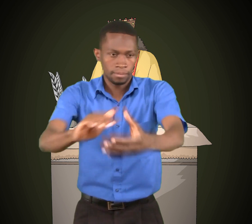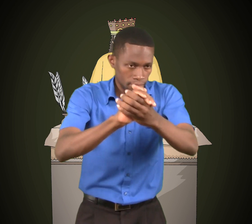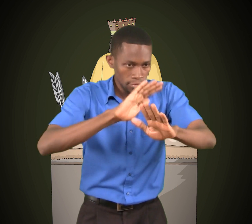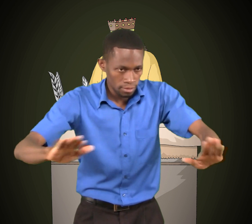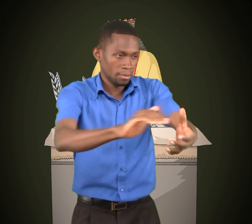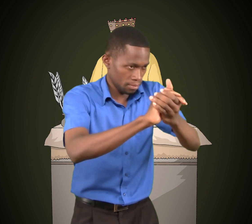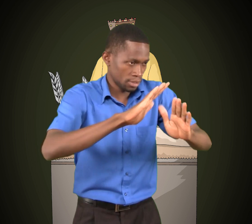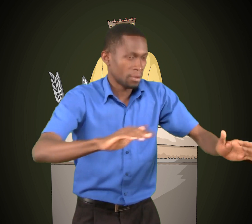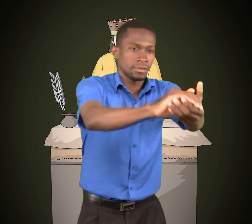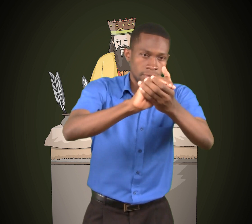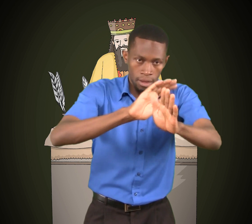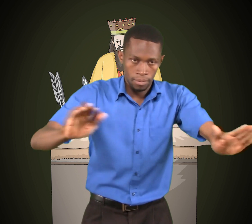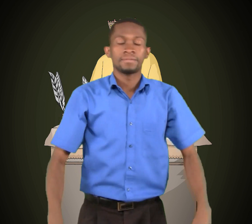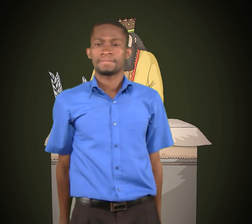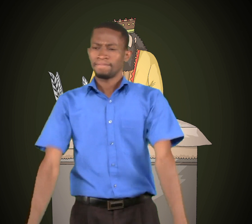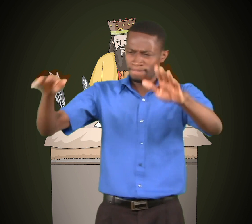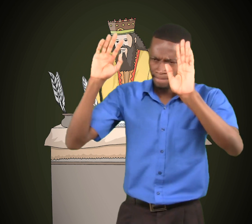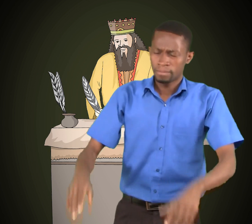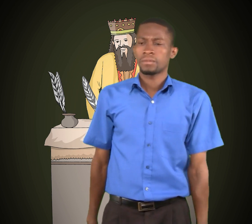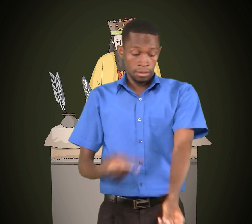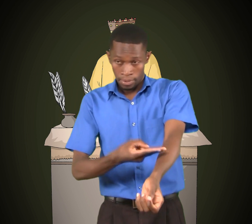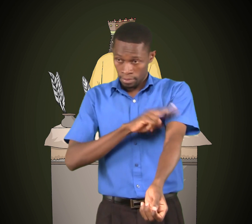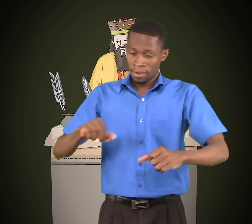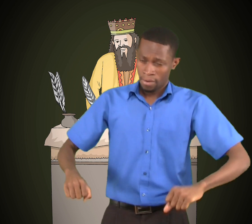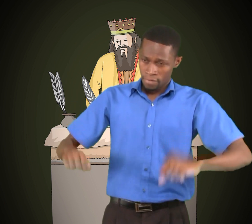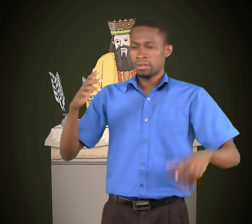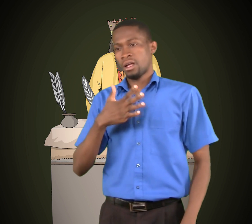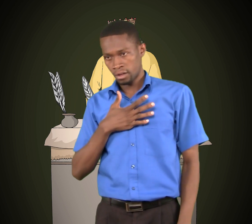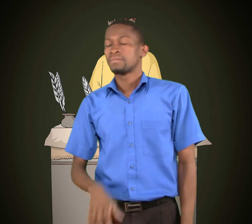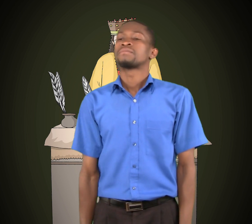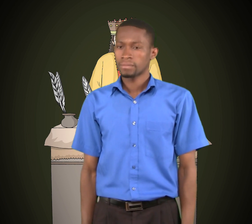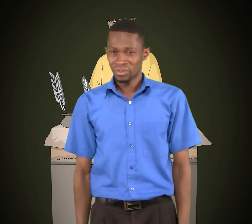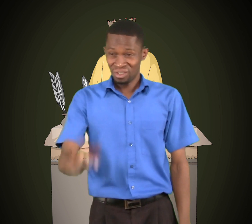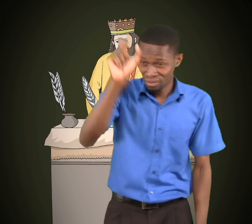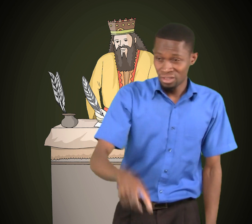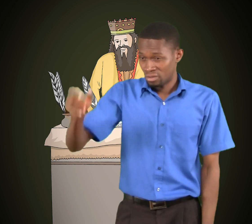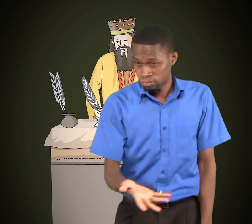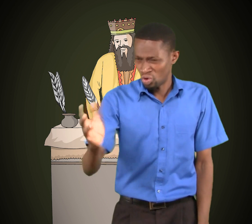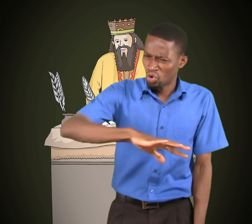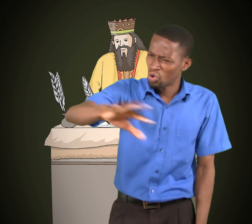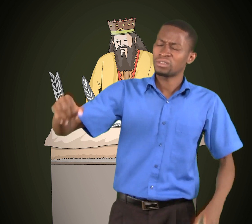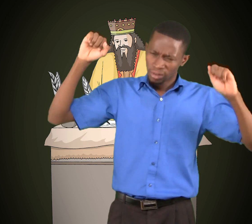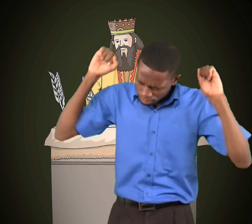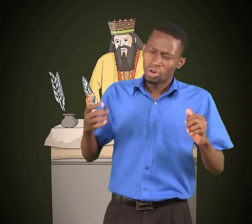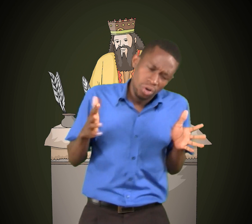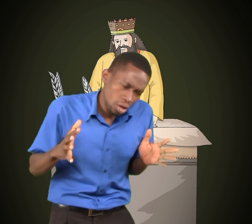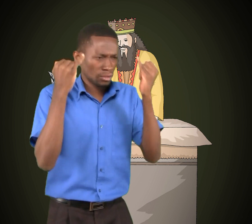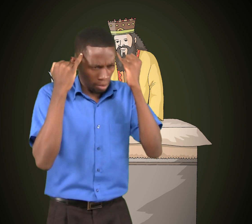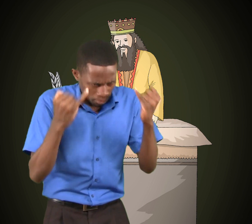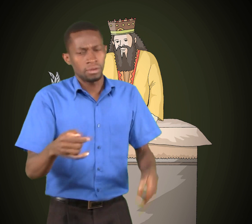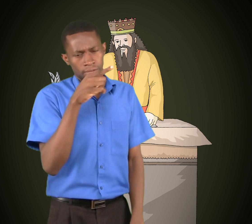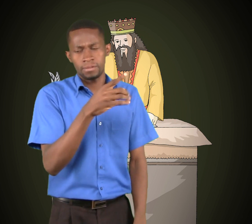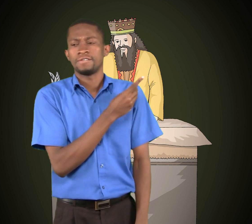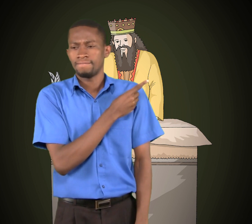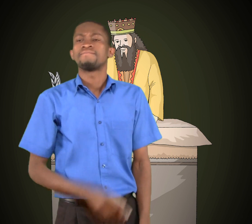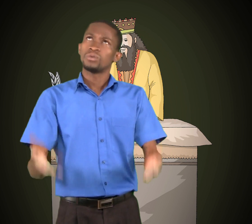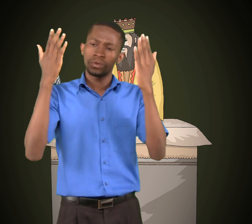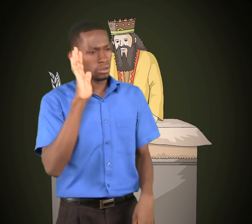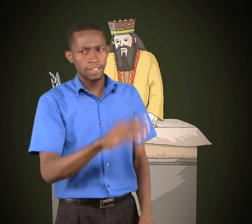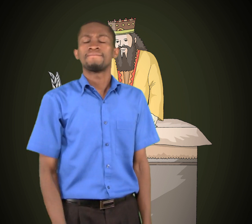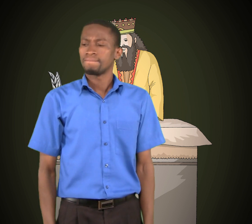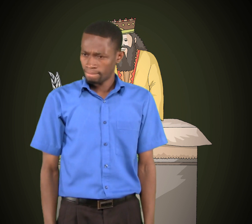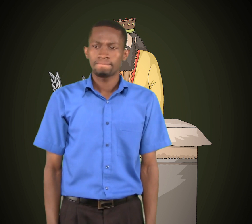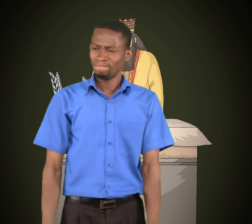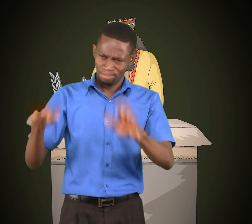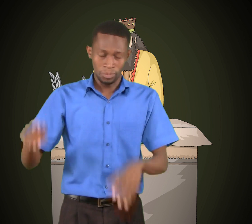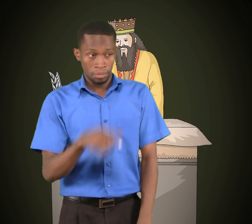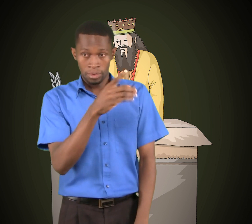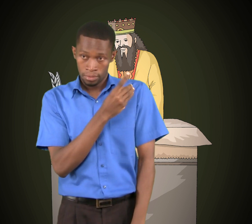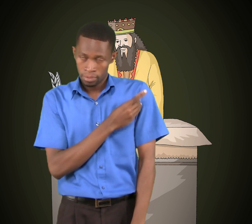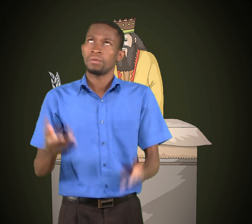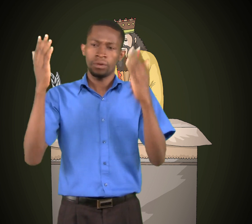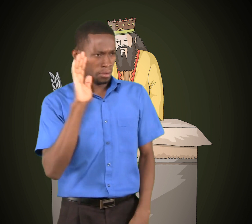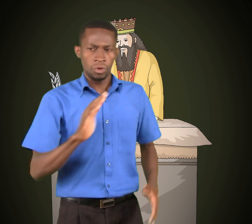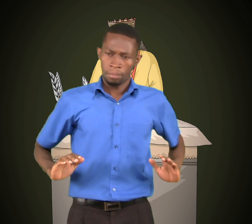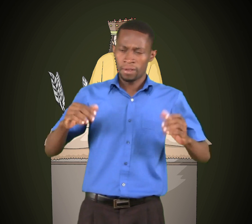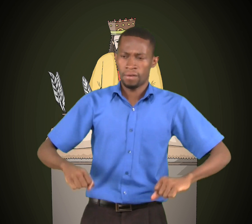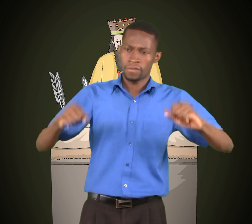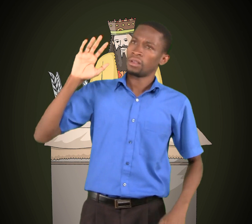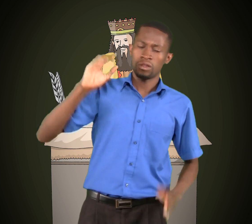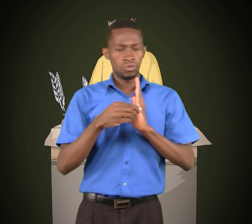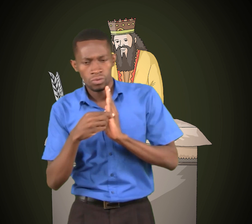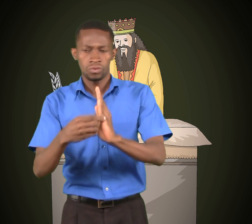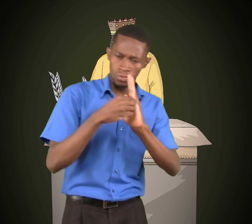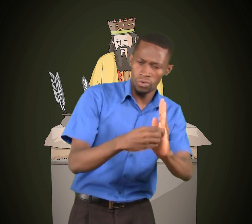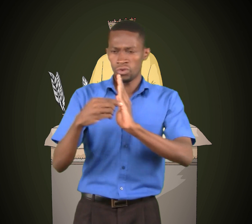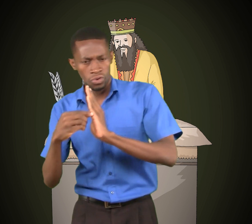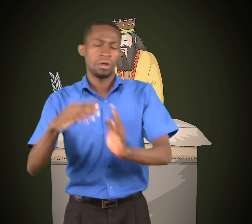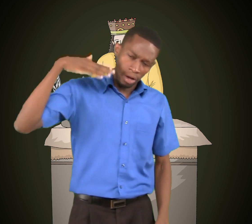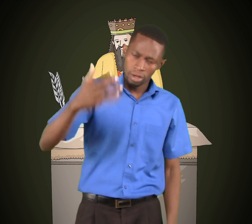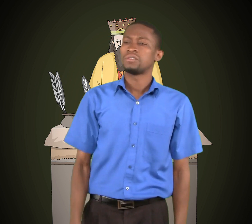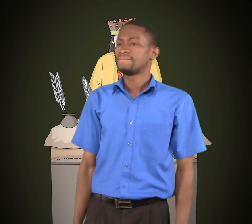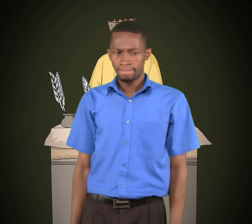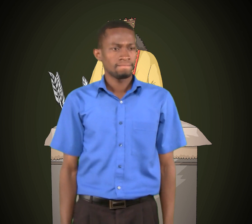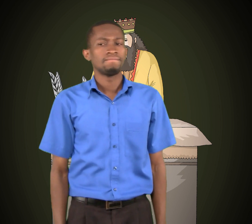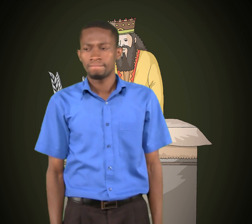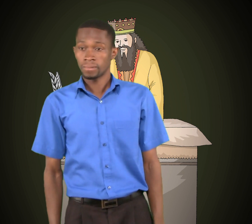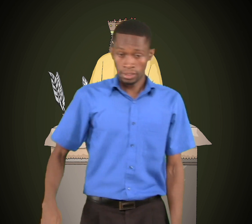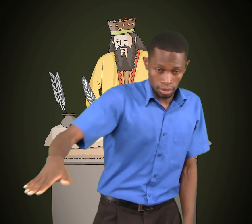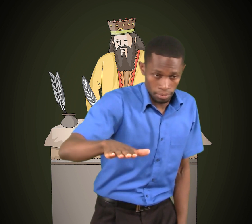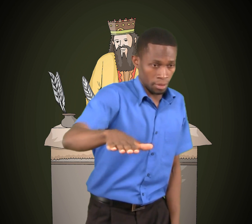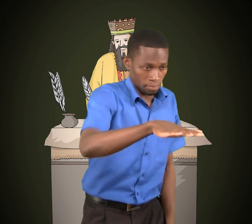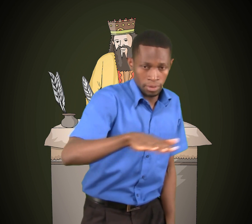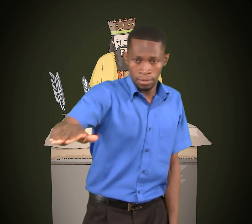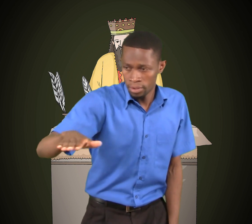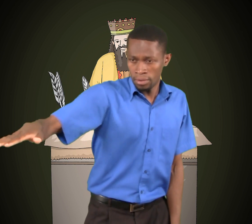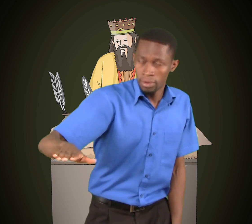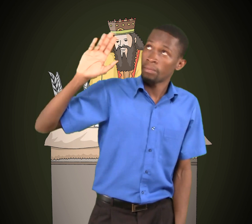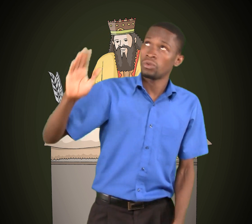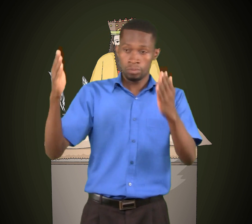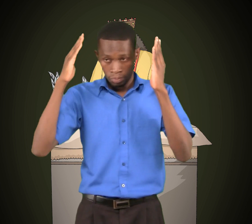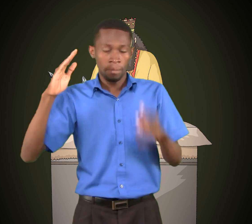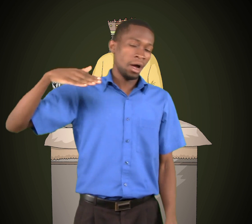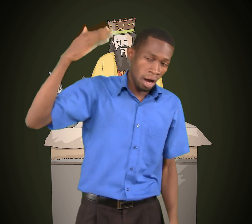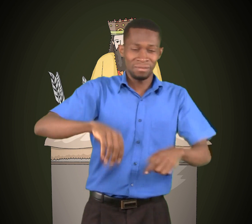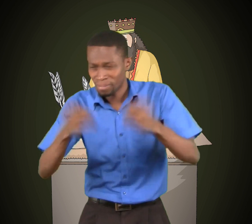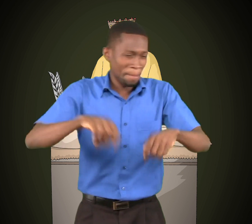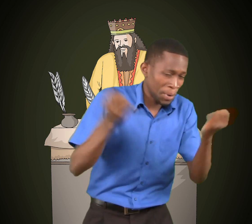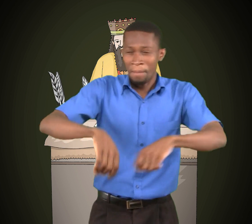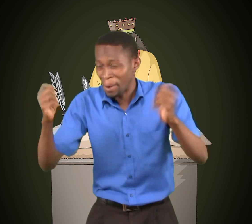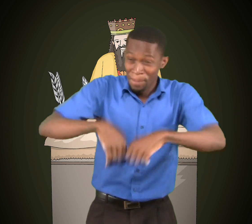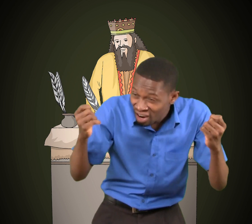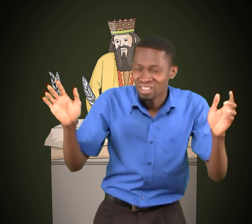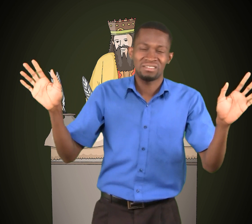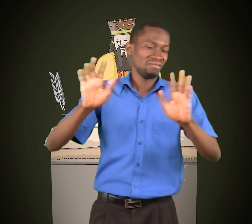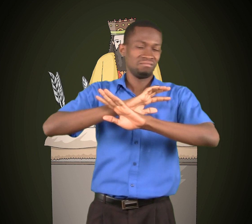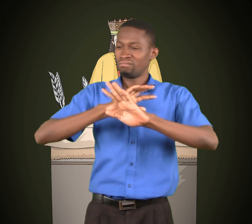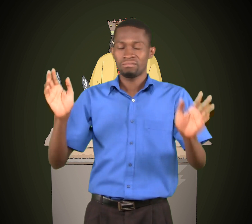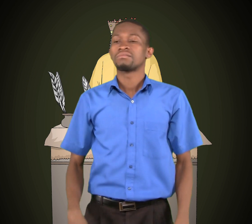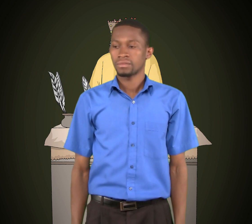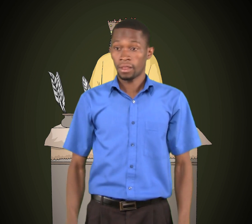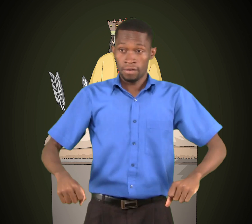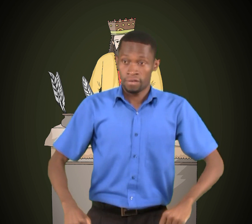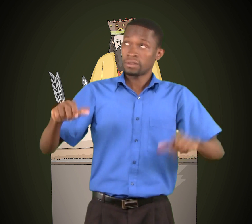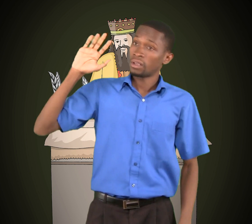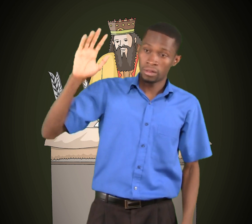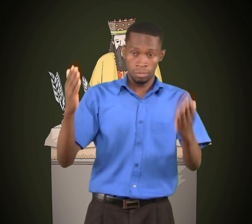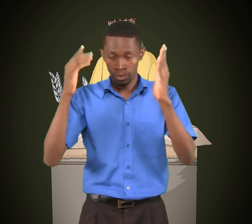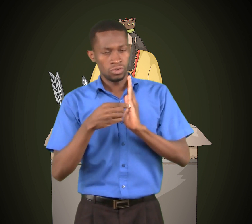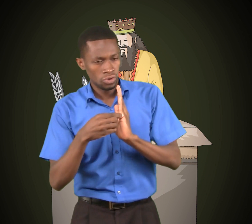I hereby decree that in every part of my kingdom, men are to tremble in fear before the God of Daniel: For He is the living God, and He endures forever;